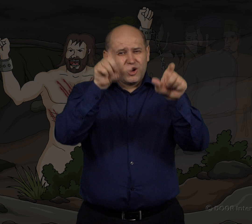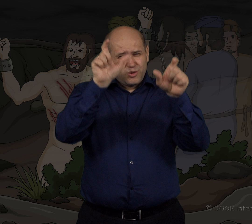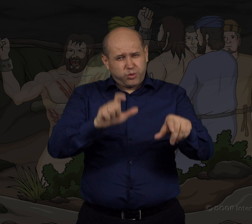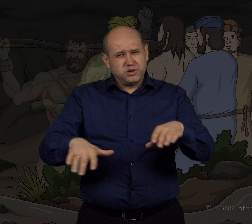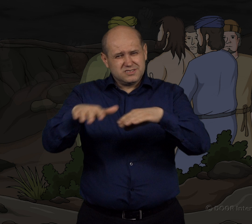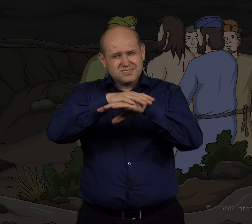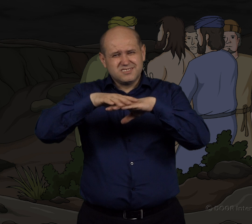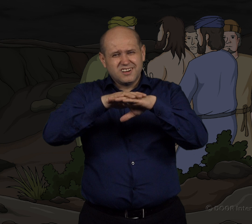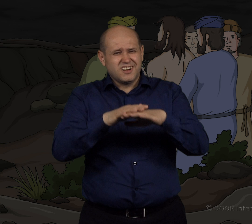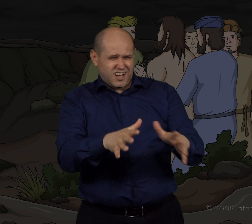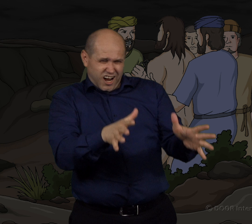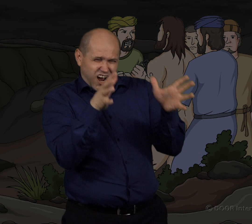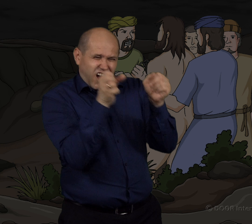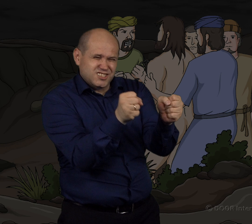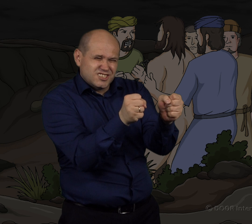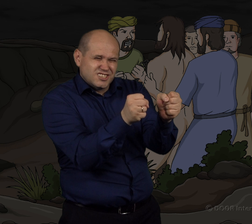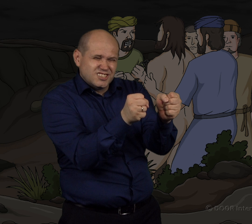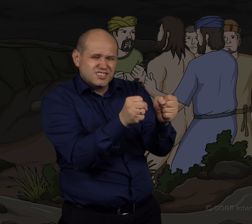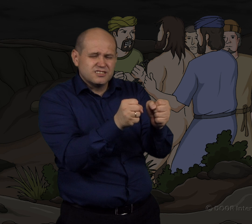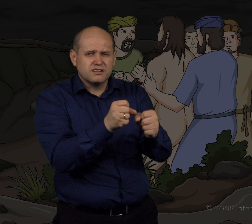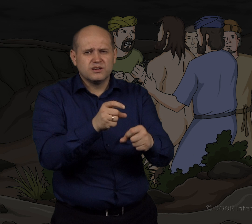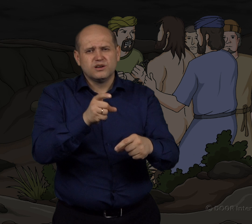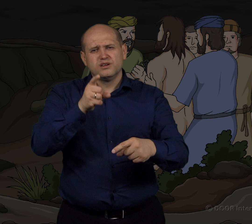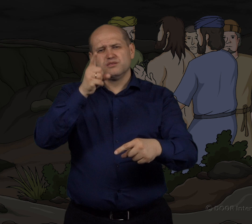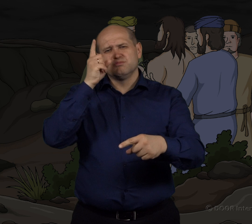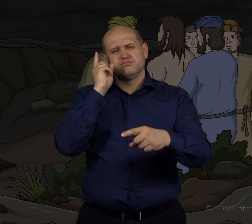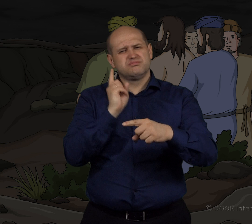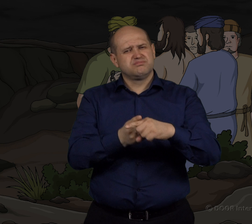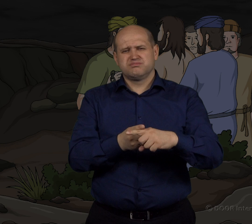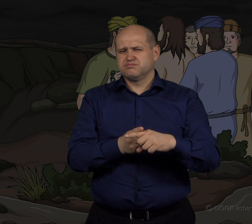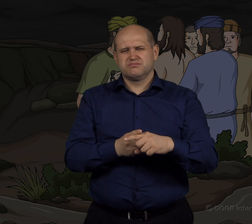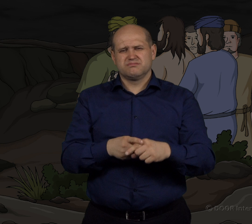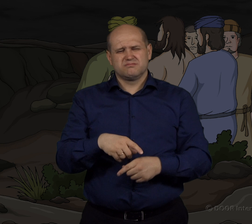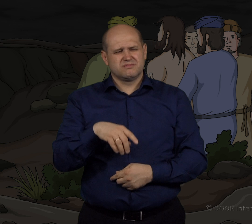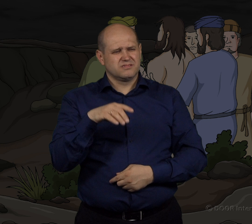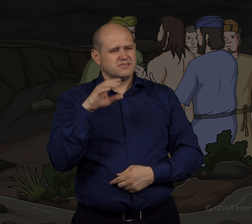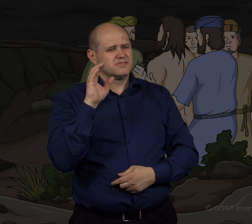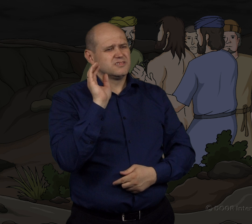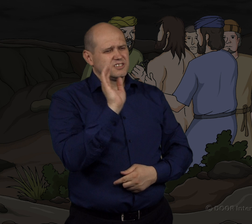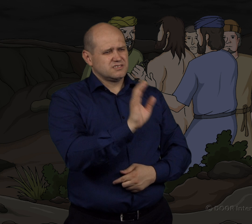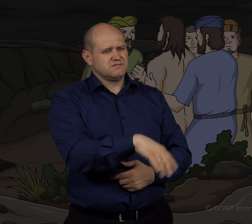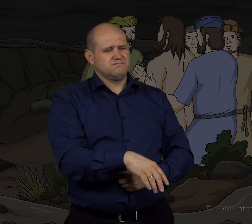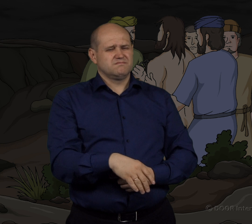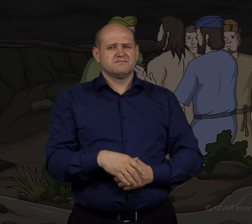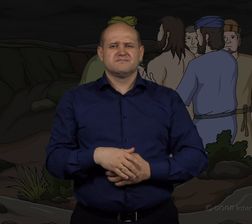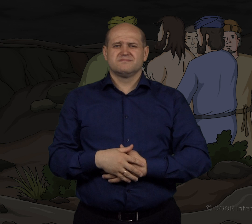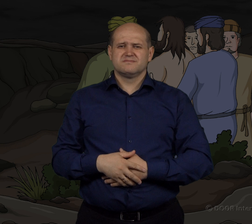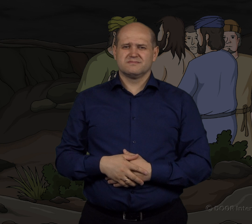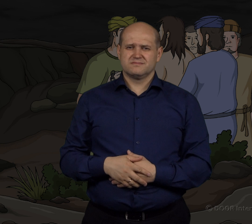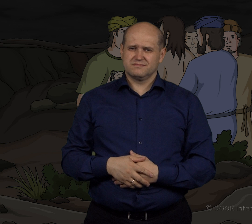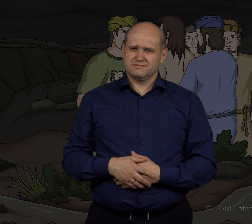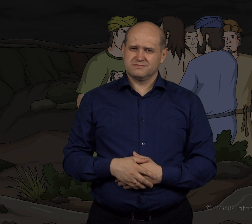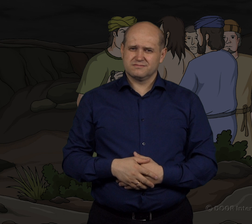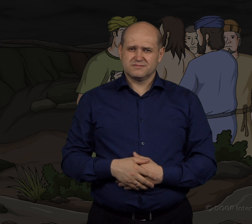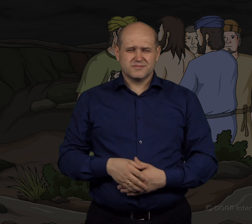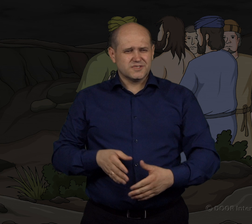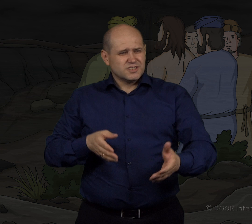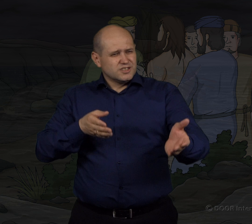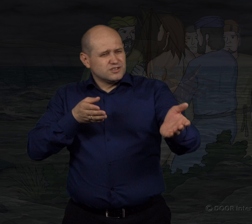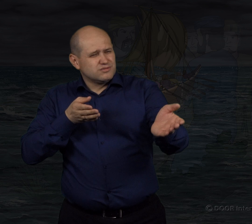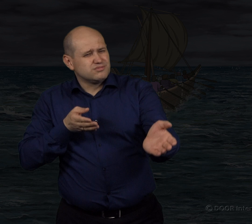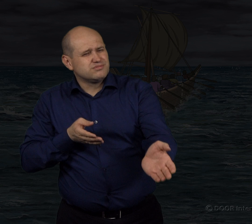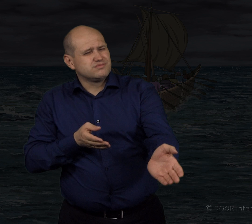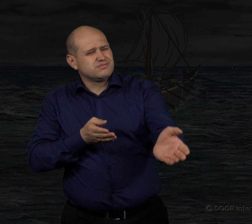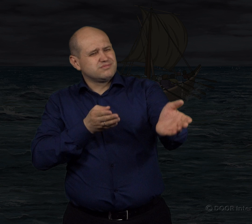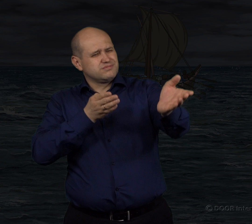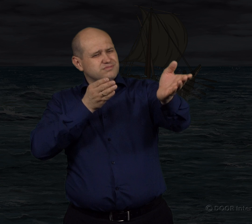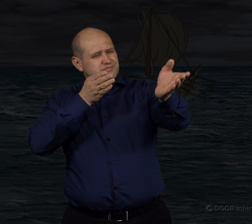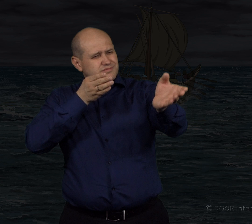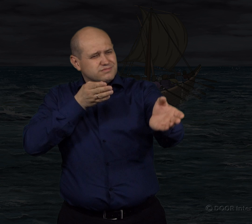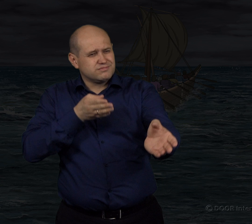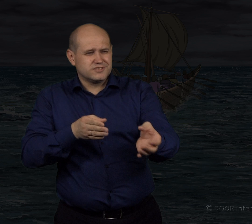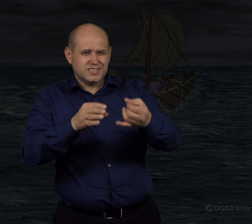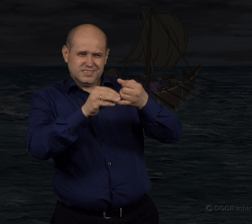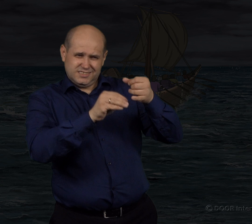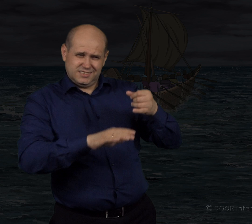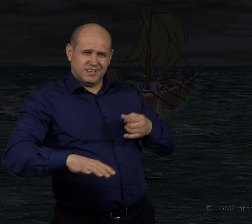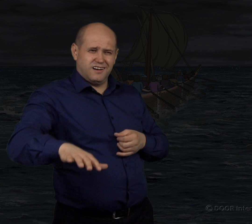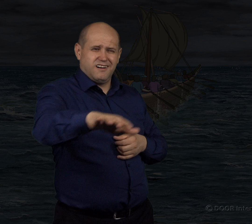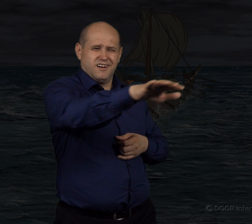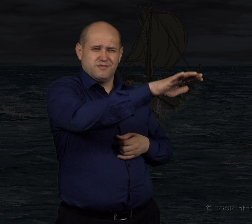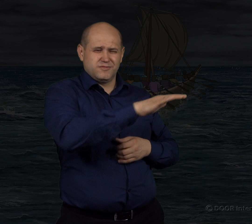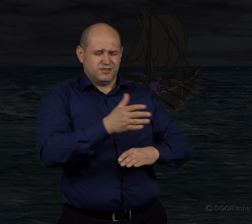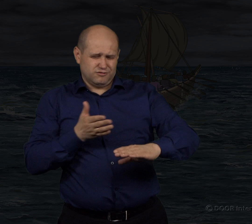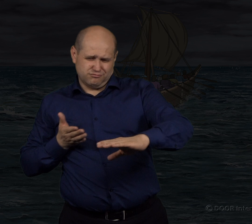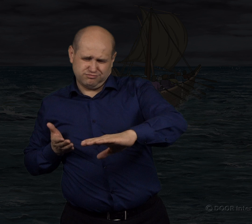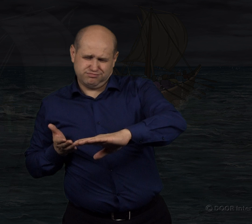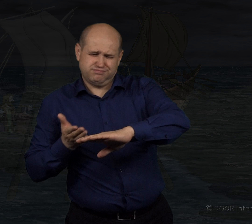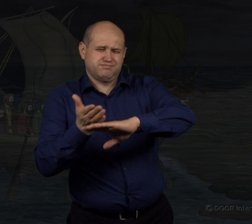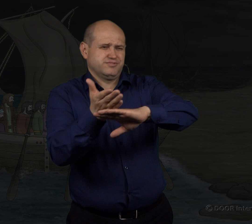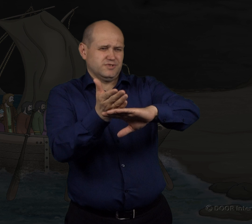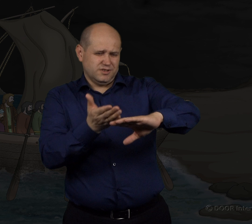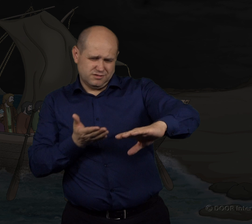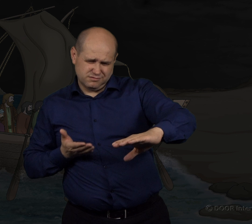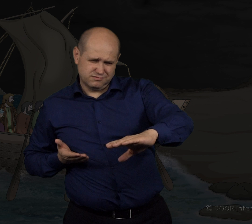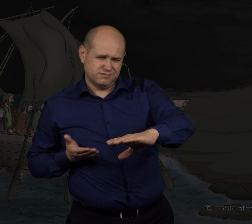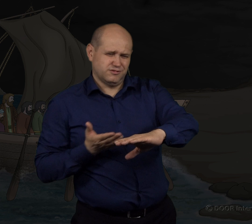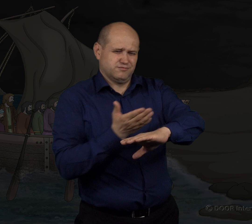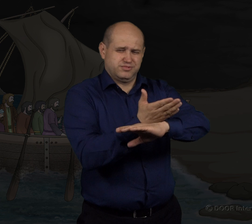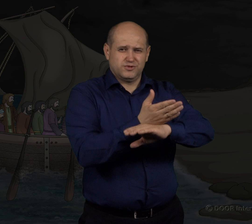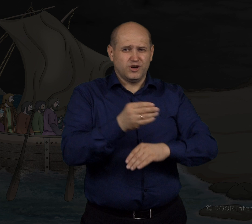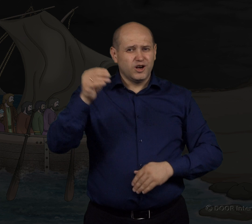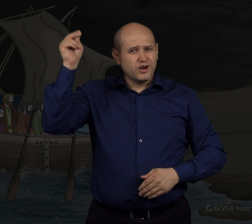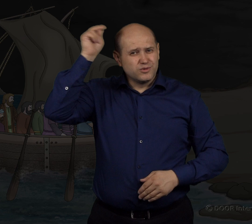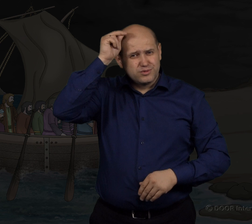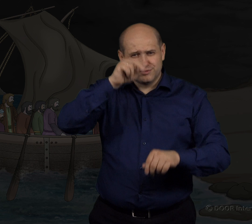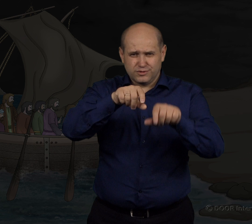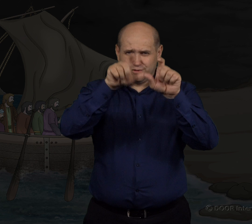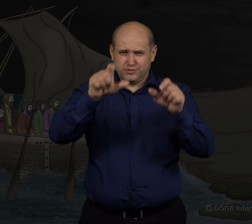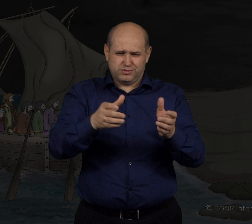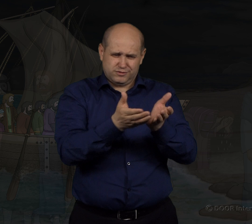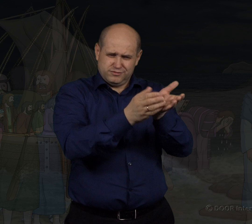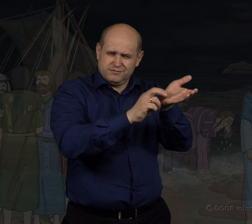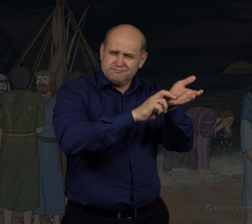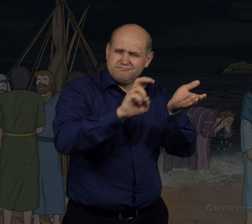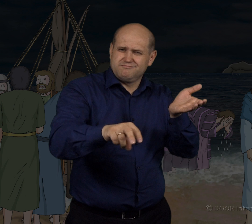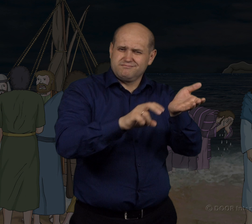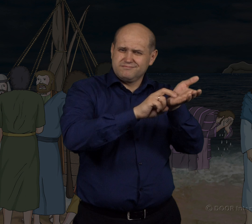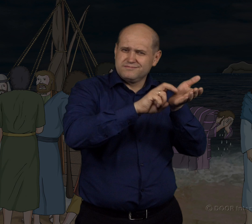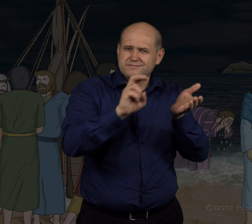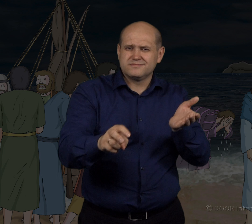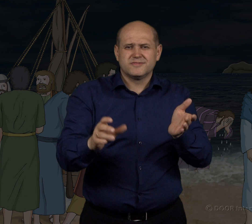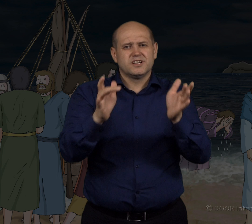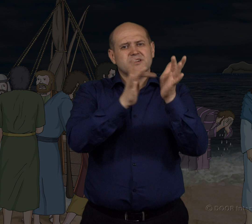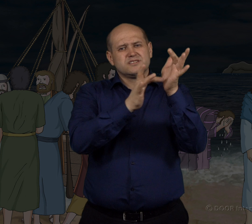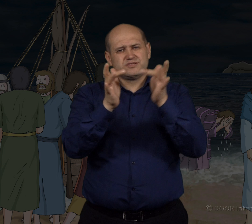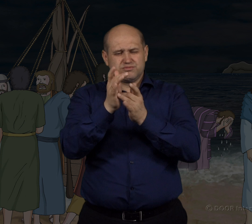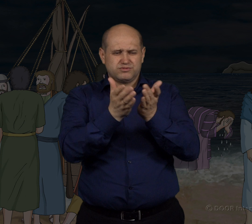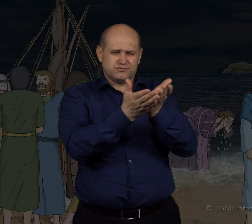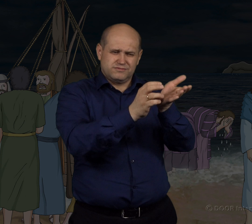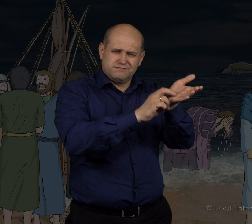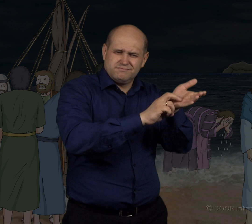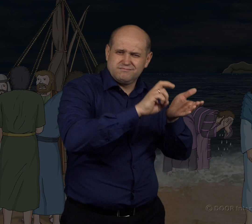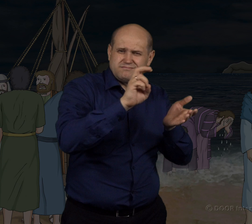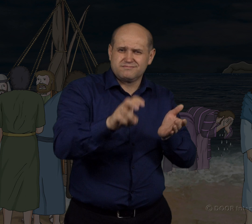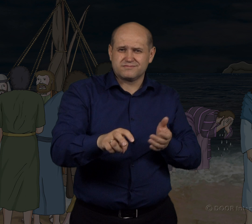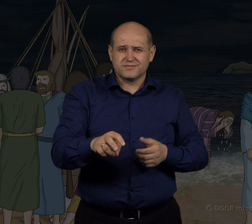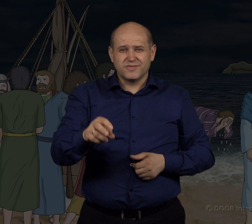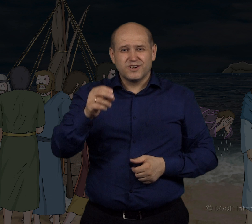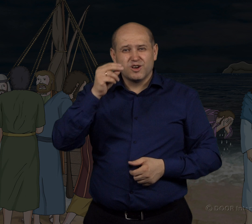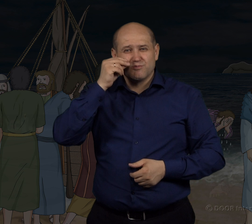Night and day in the tombs and in the mountains he kept crying out and cutting himself with stones.